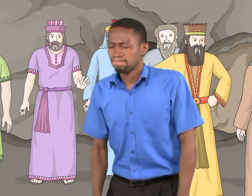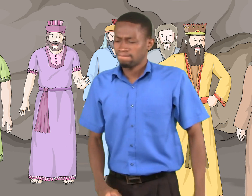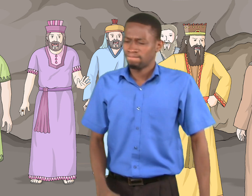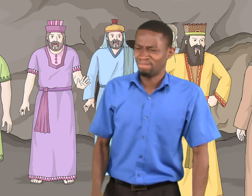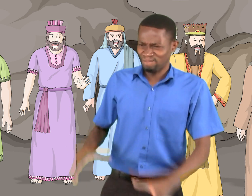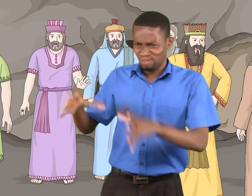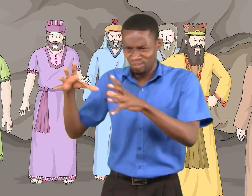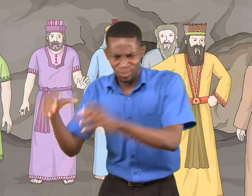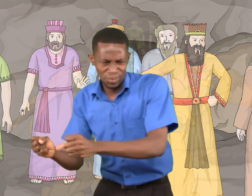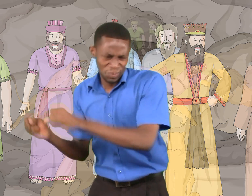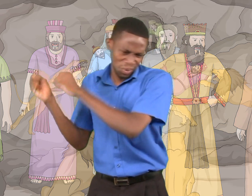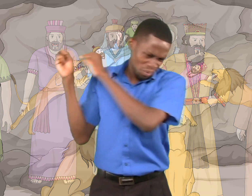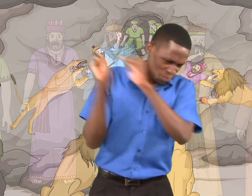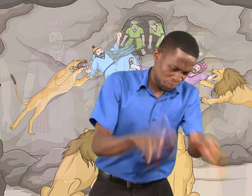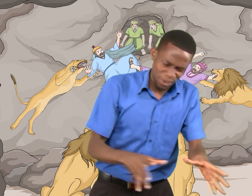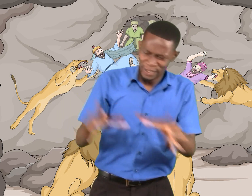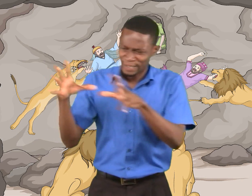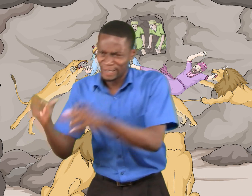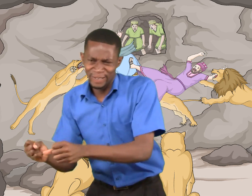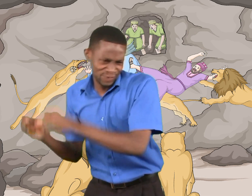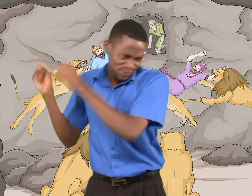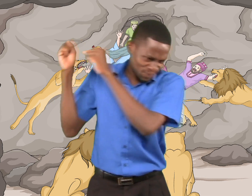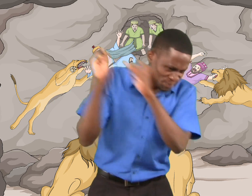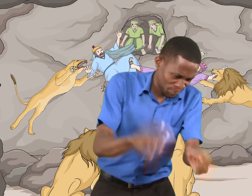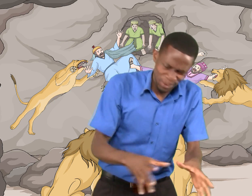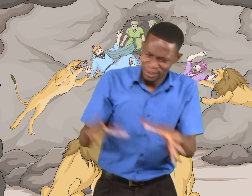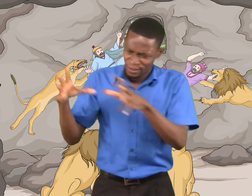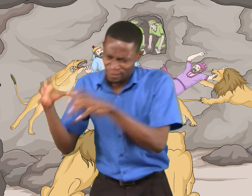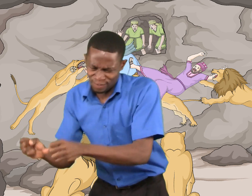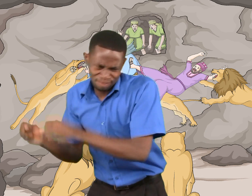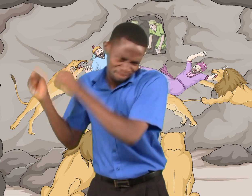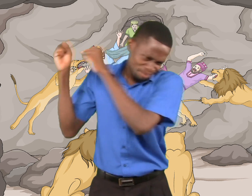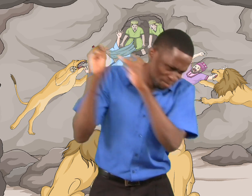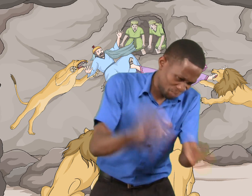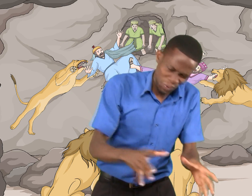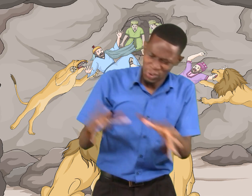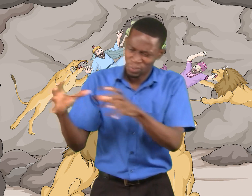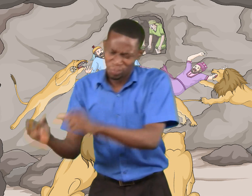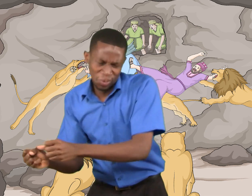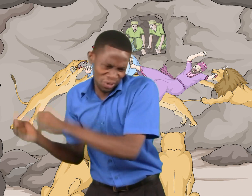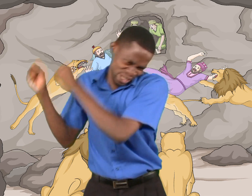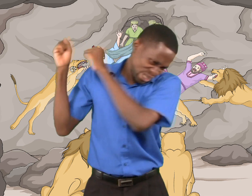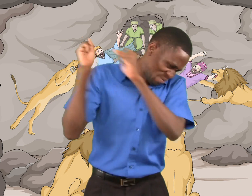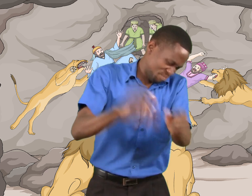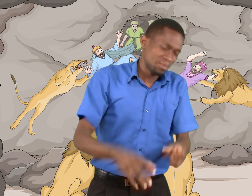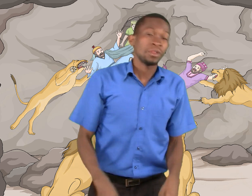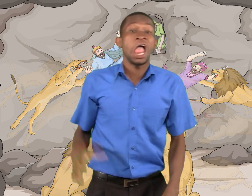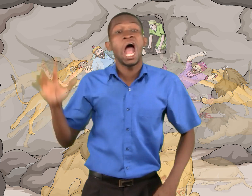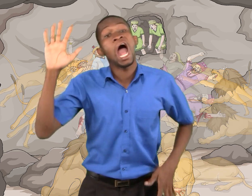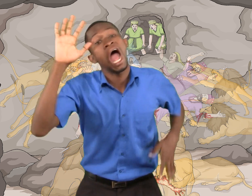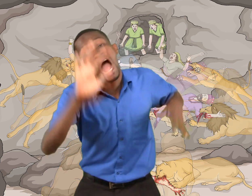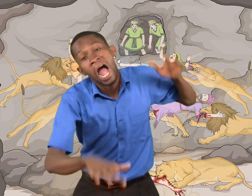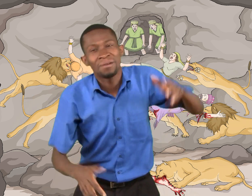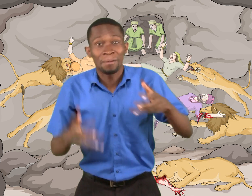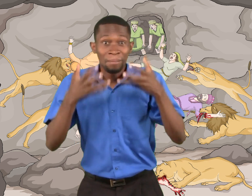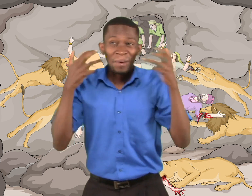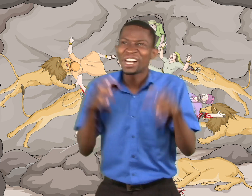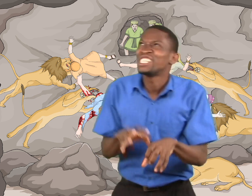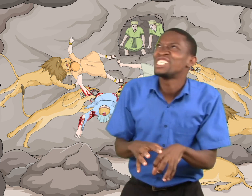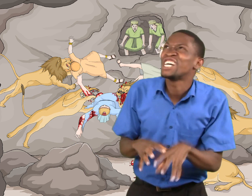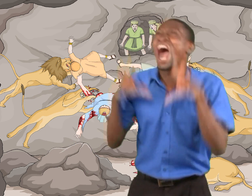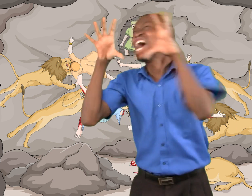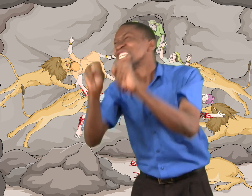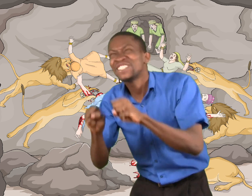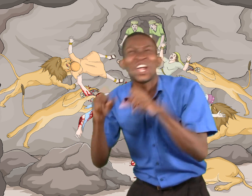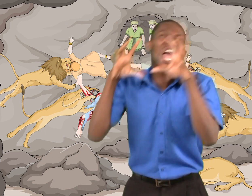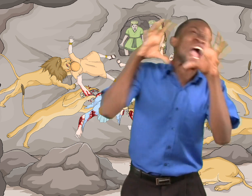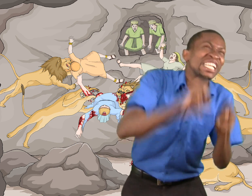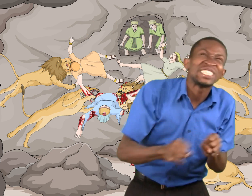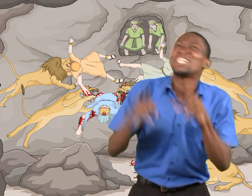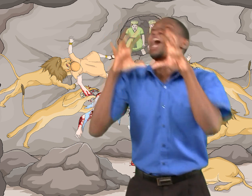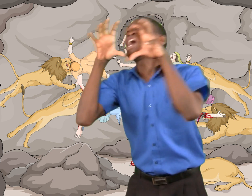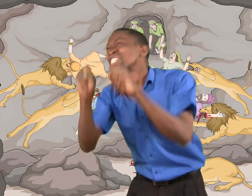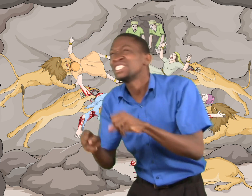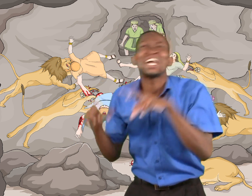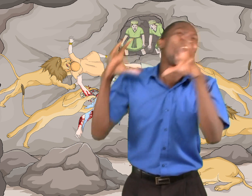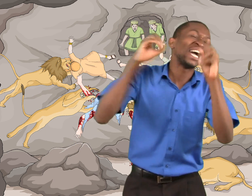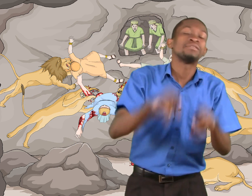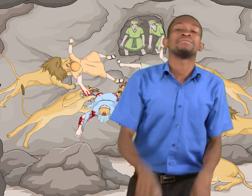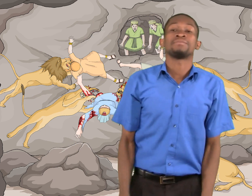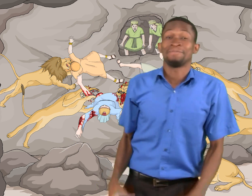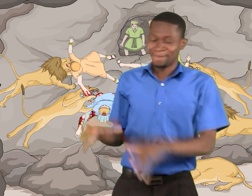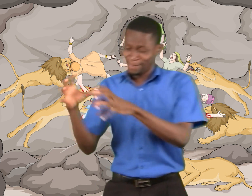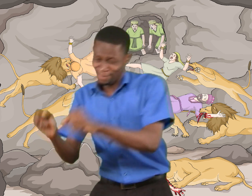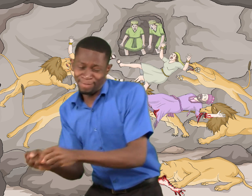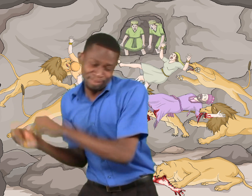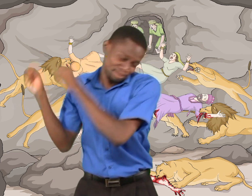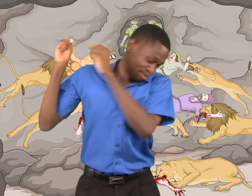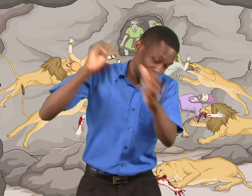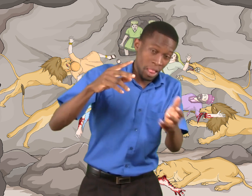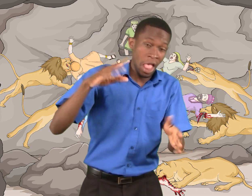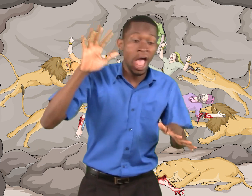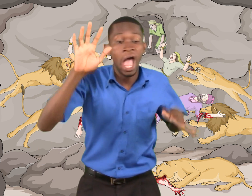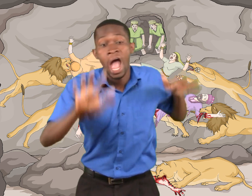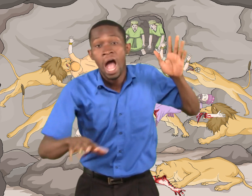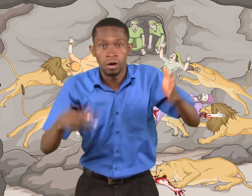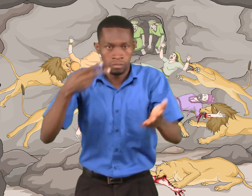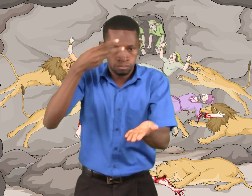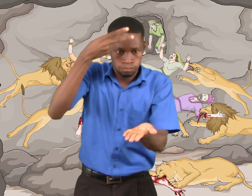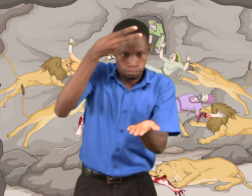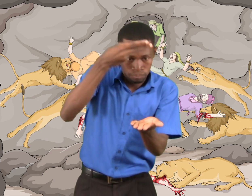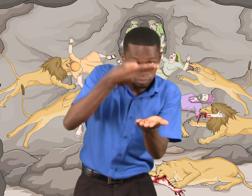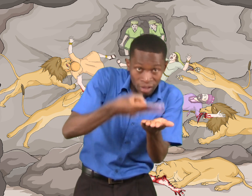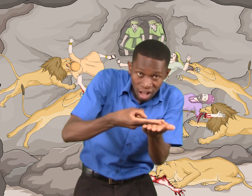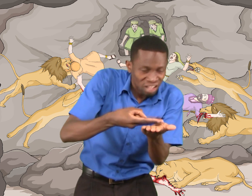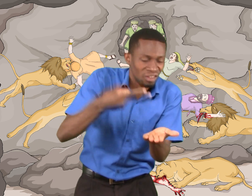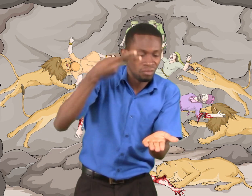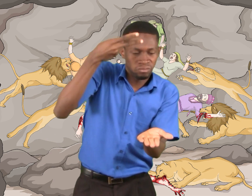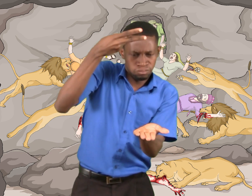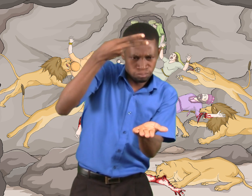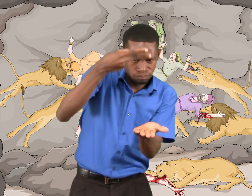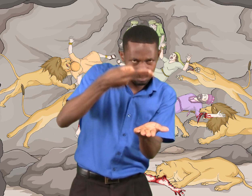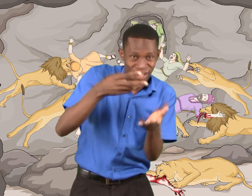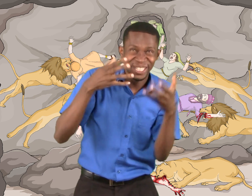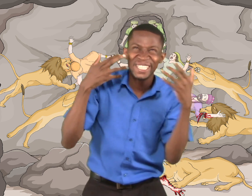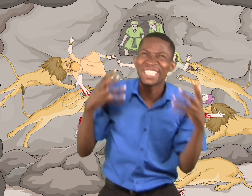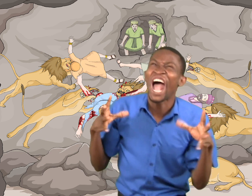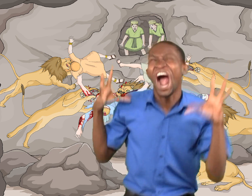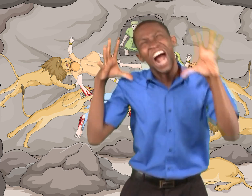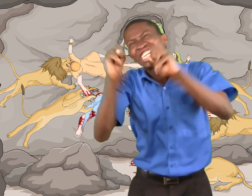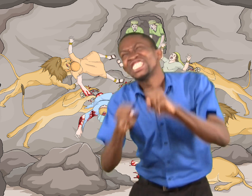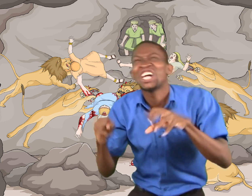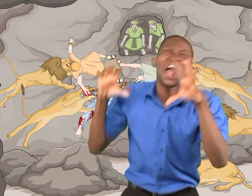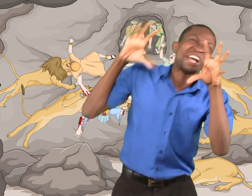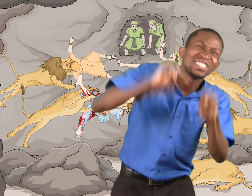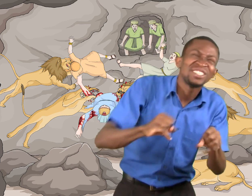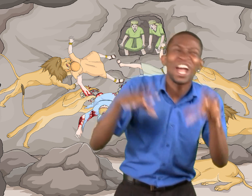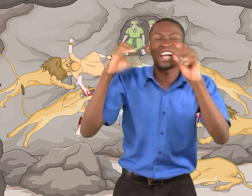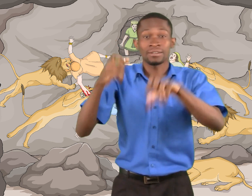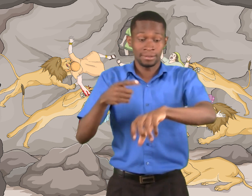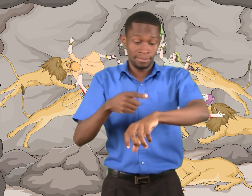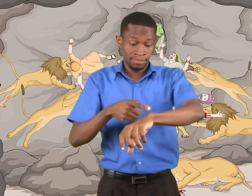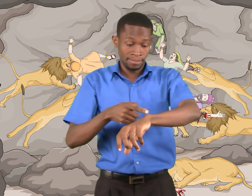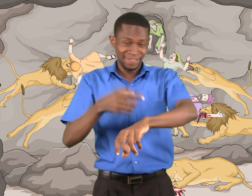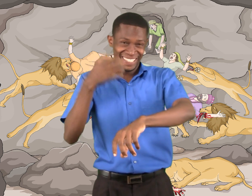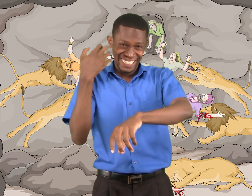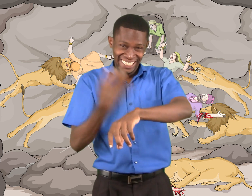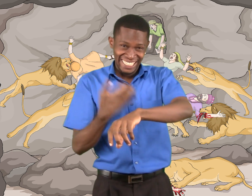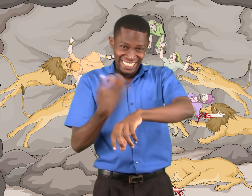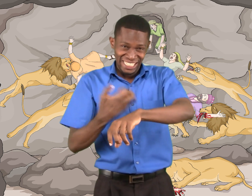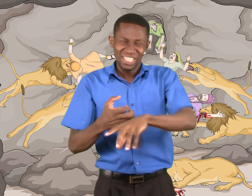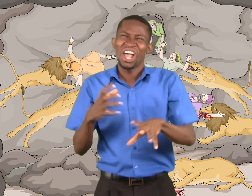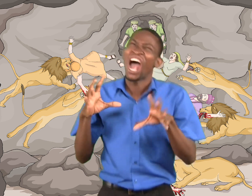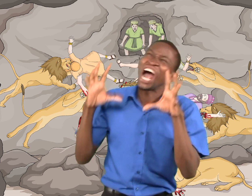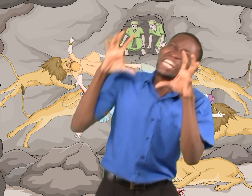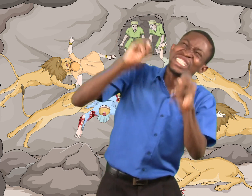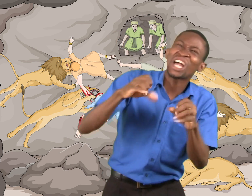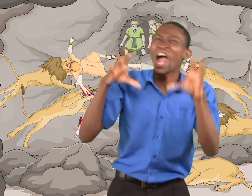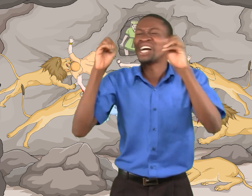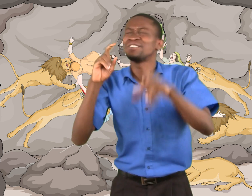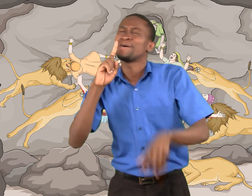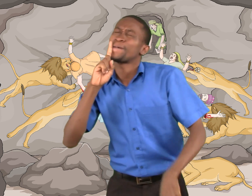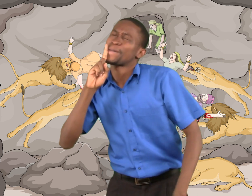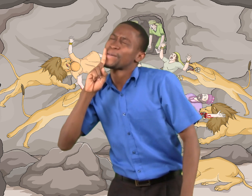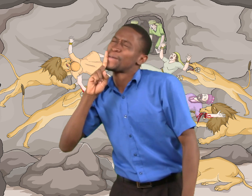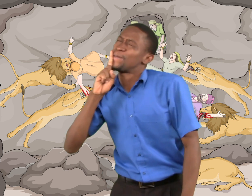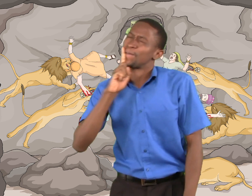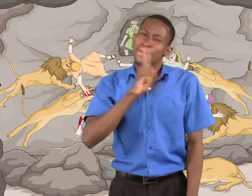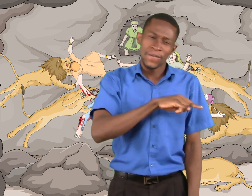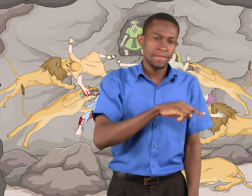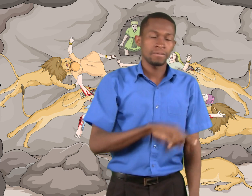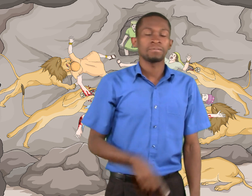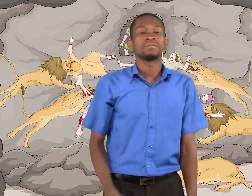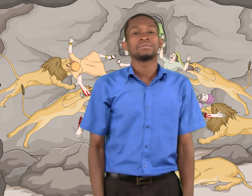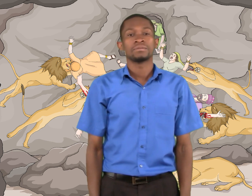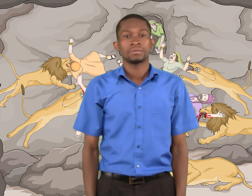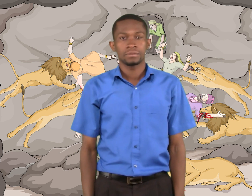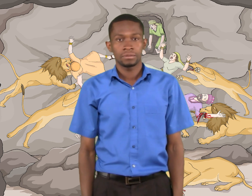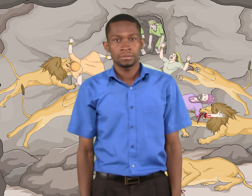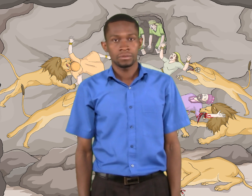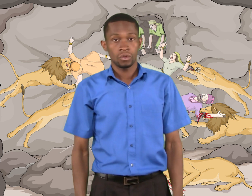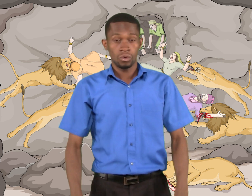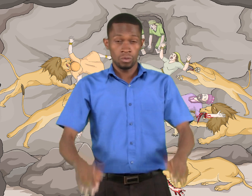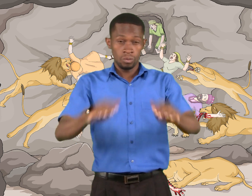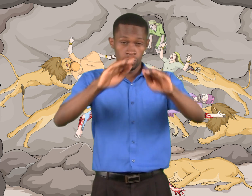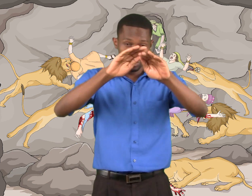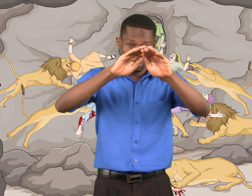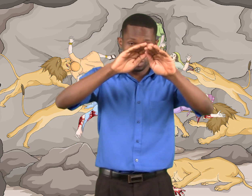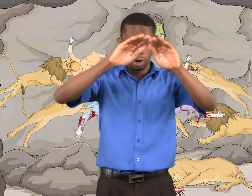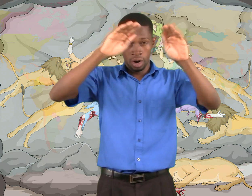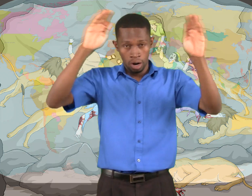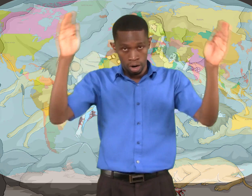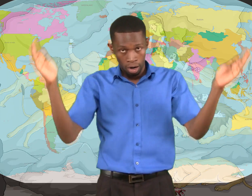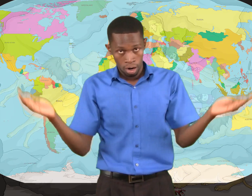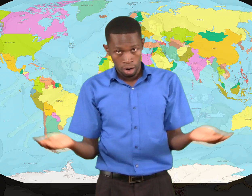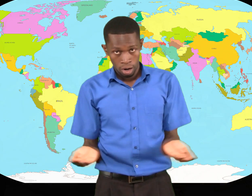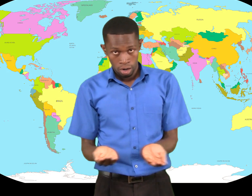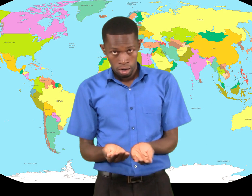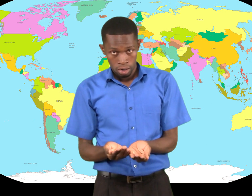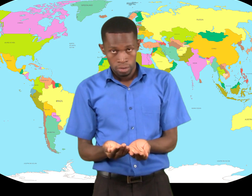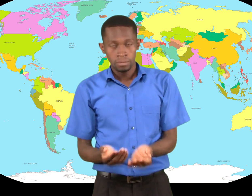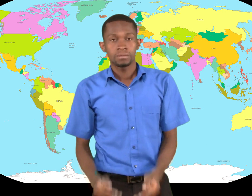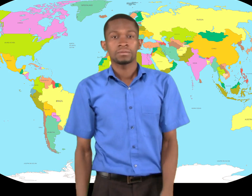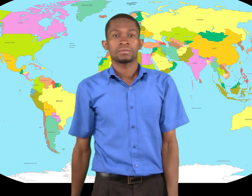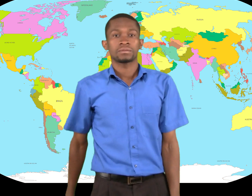And before they had reached the bottom of the den, the lions overpowered them and crushed all their bones.